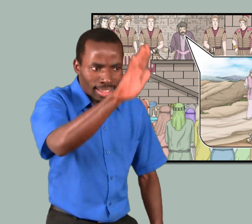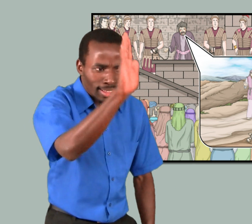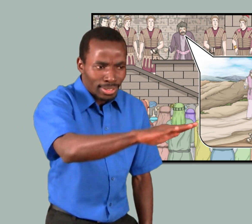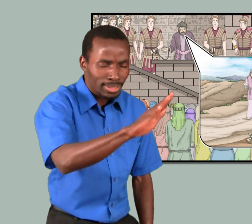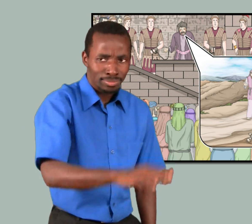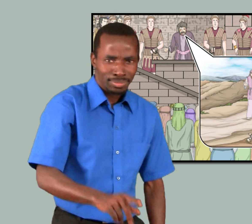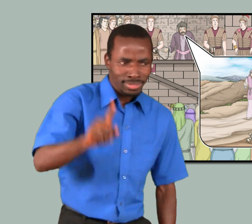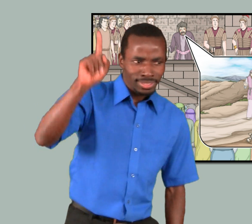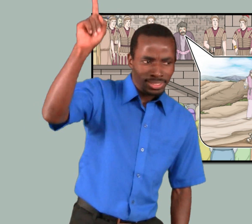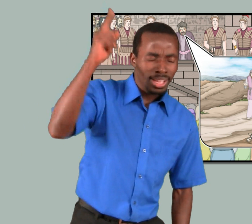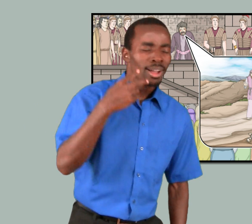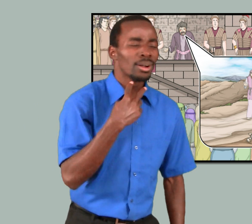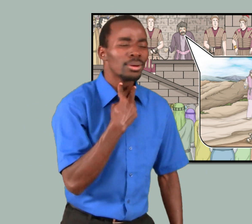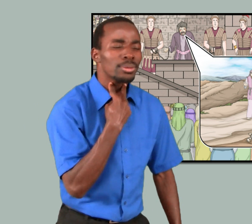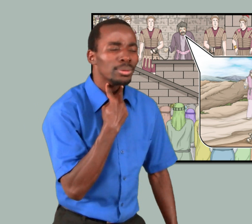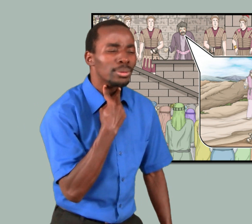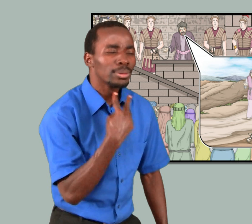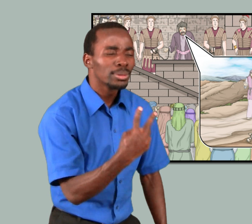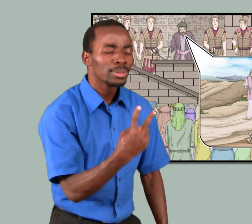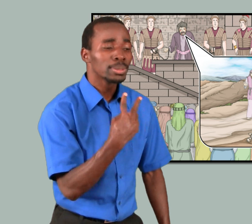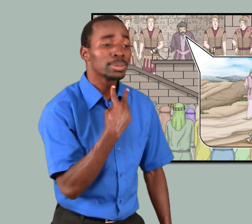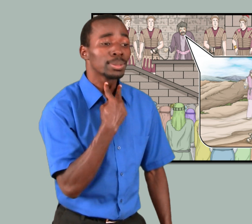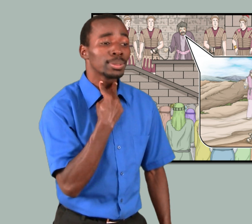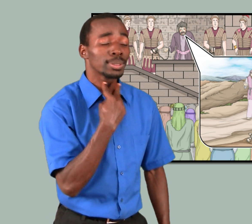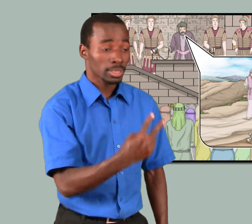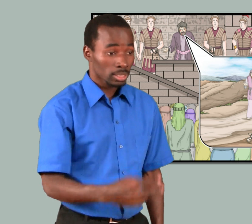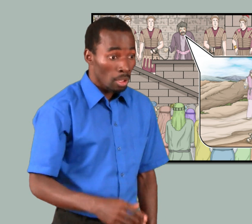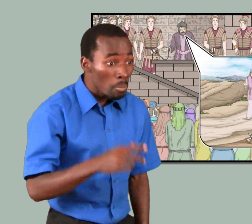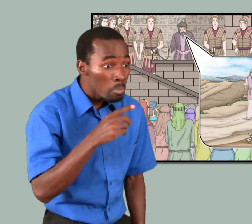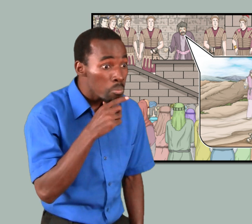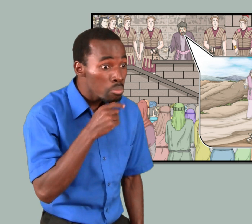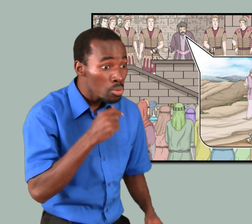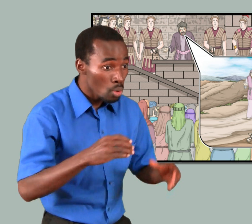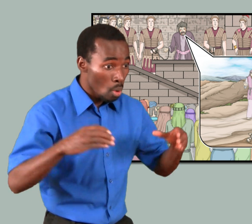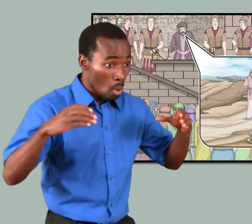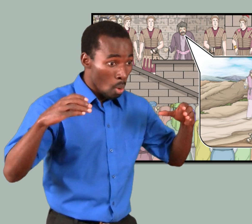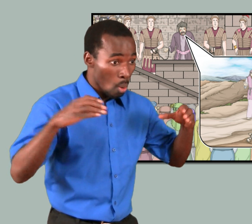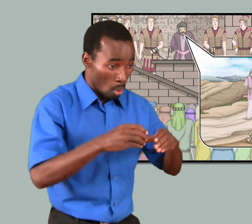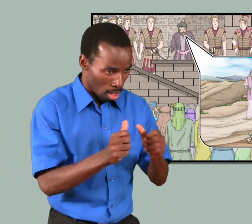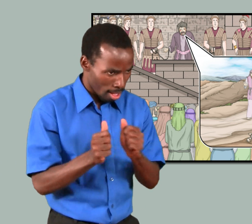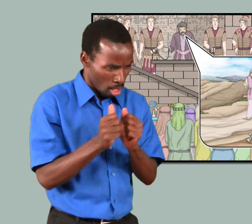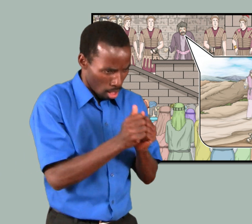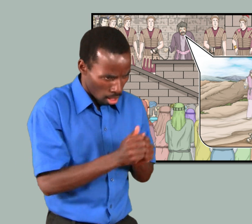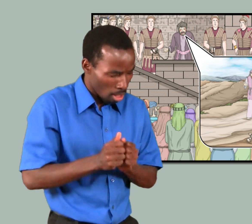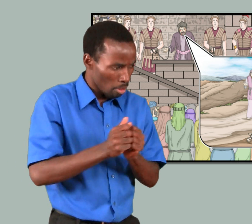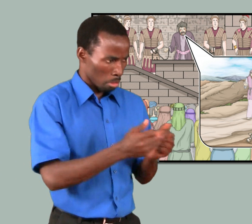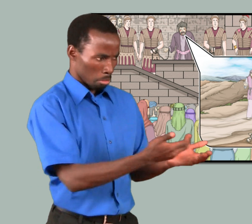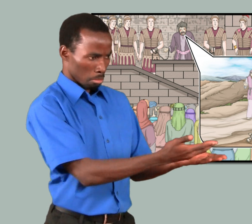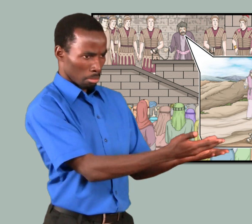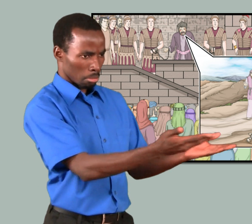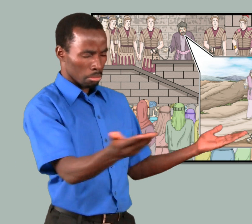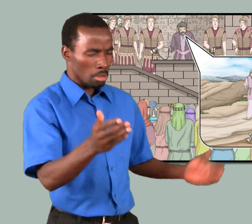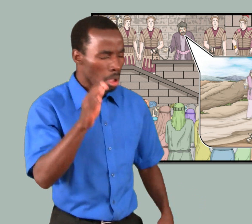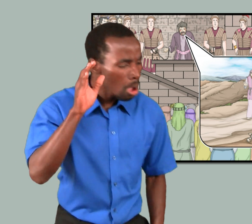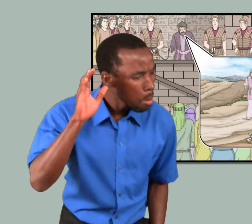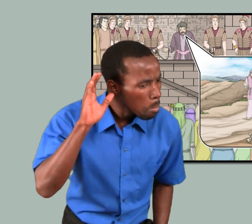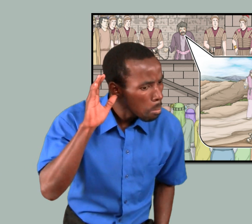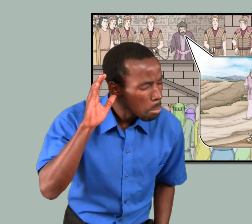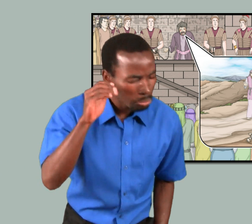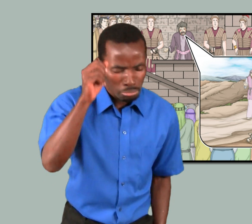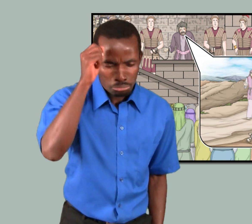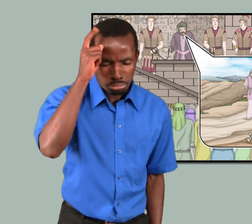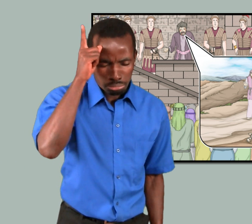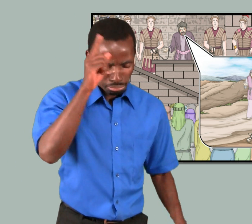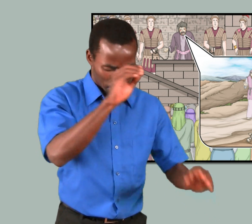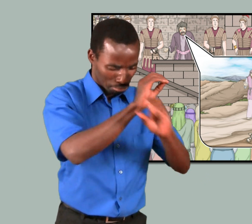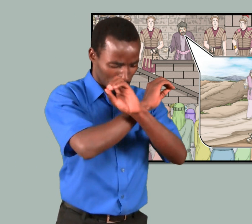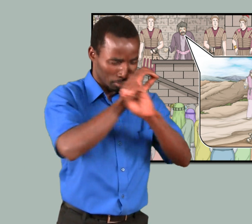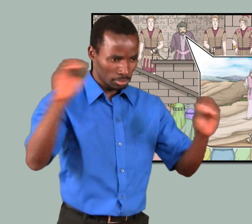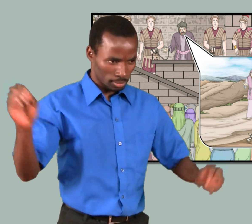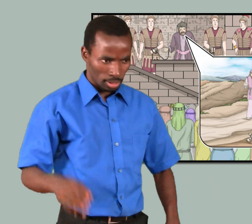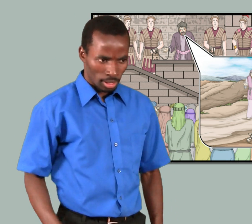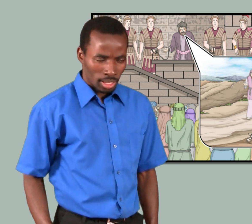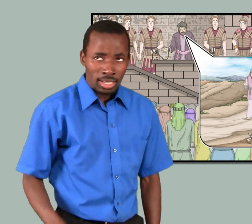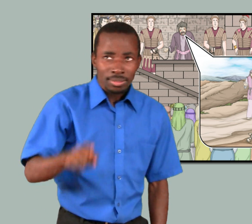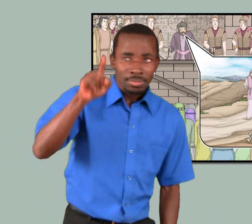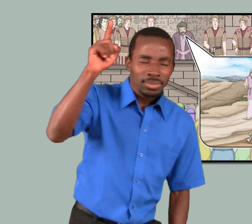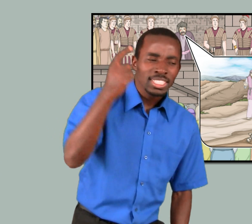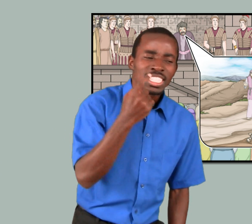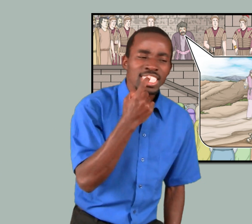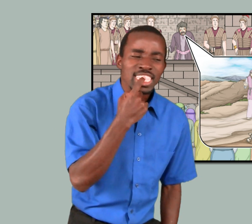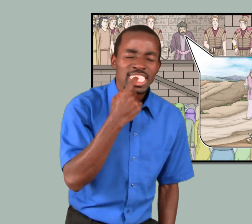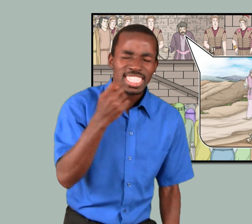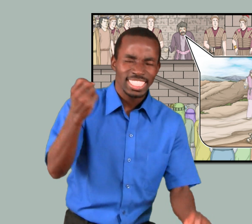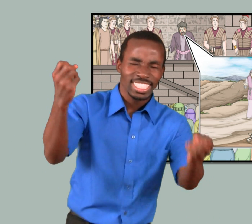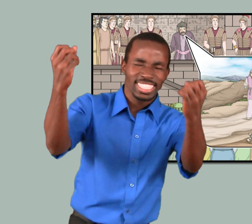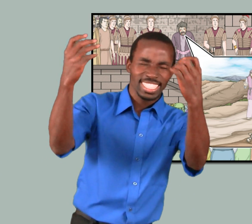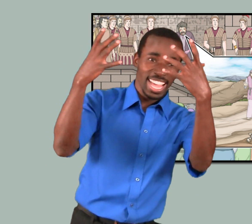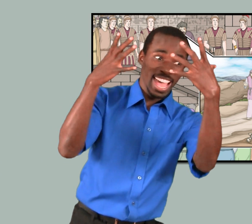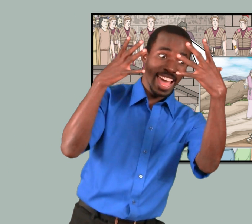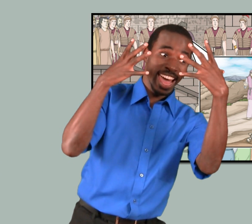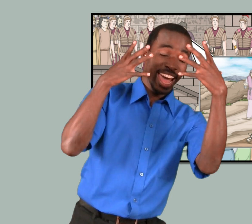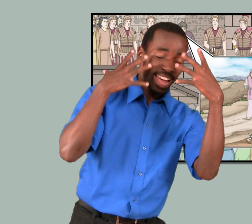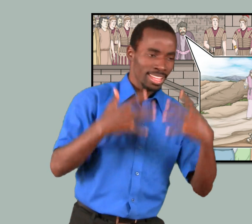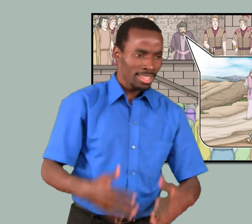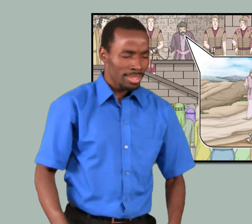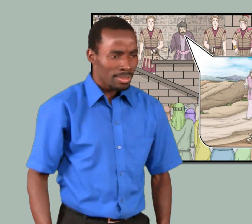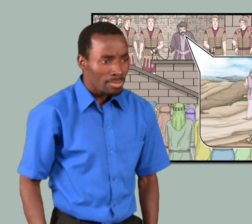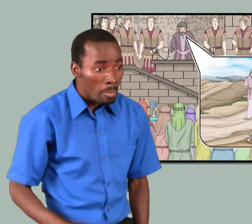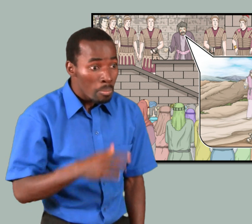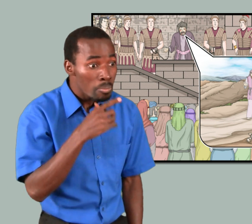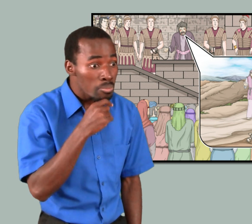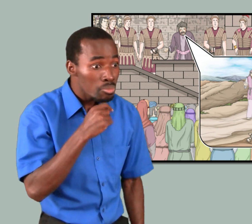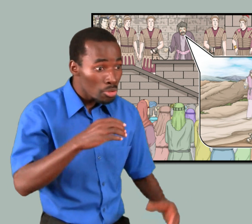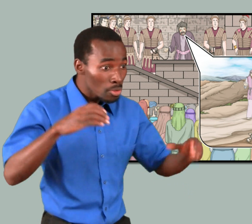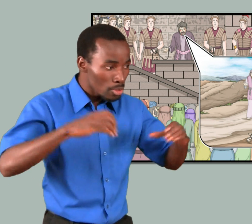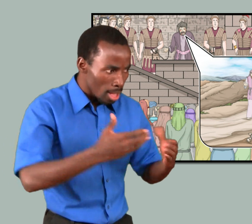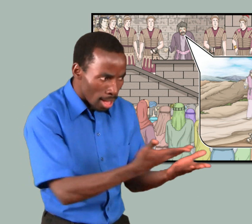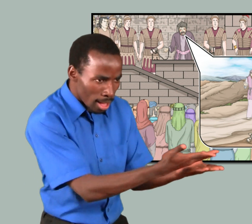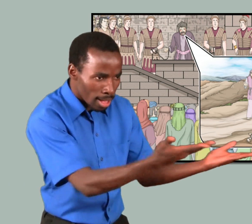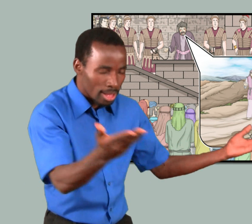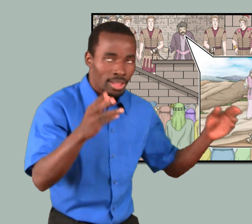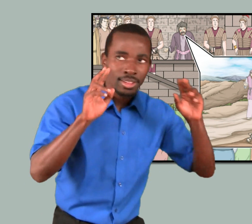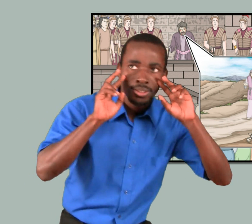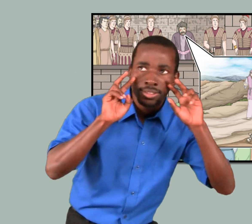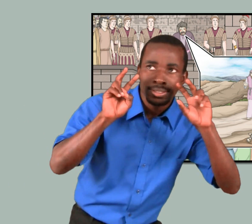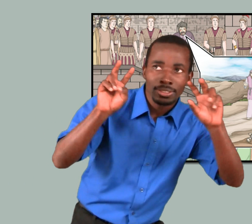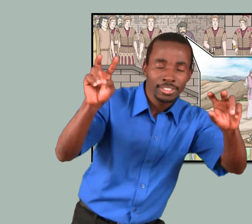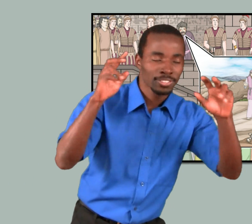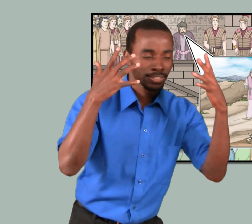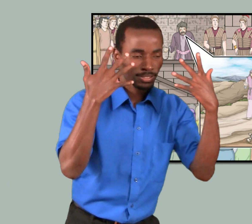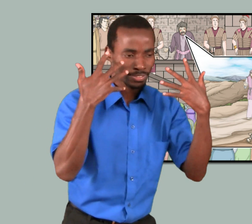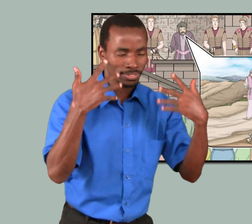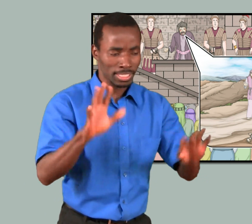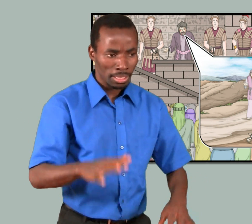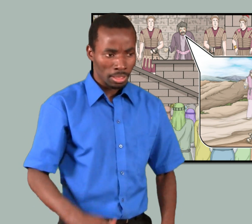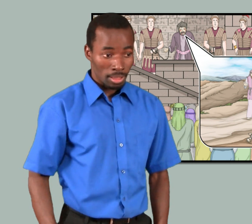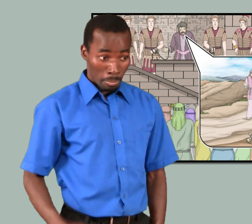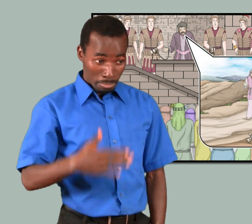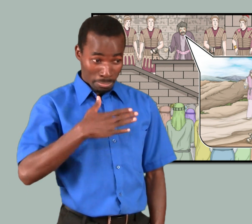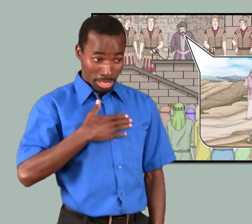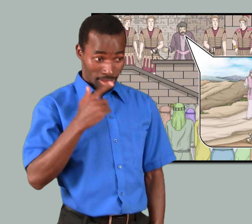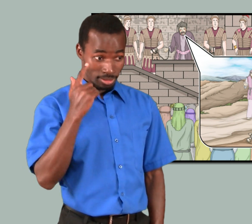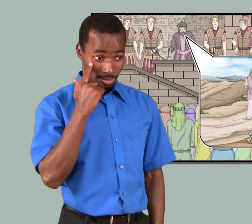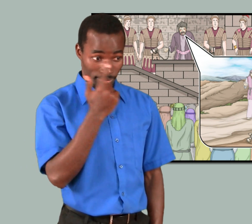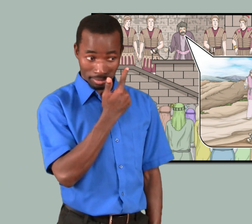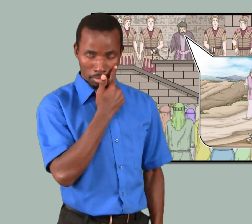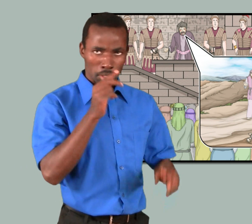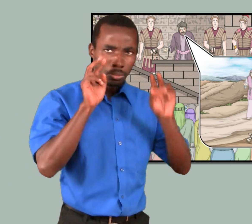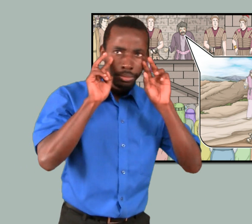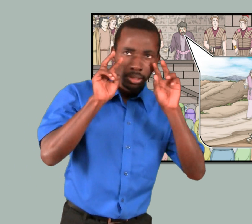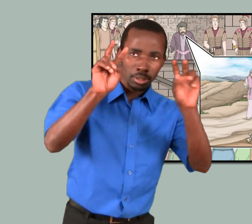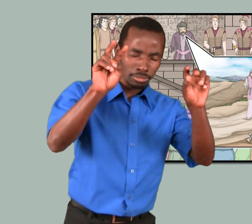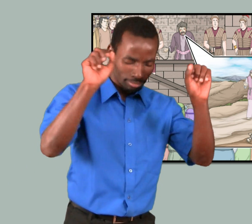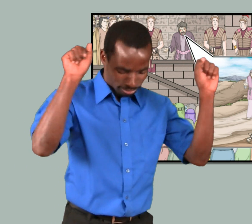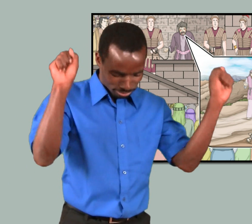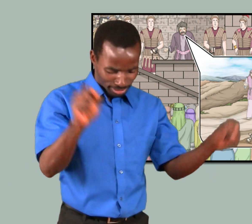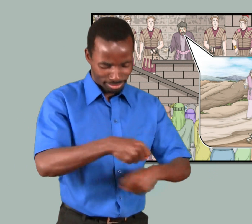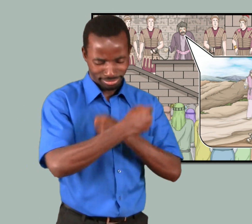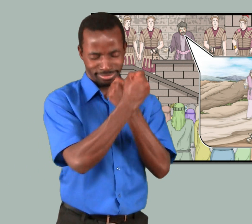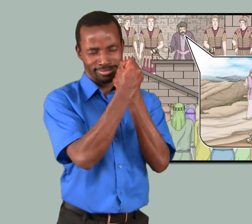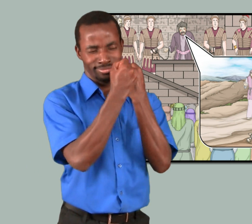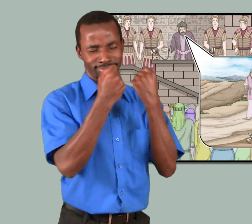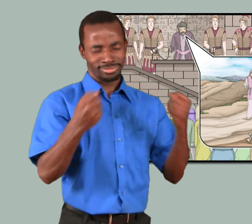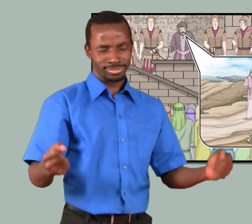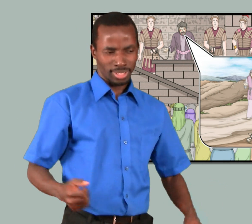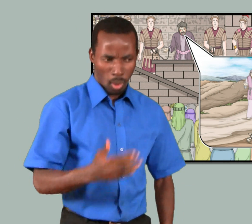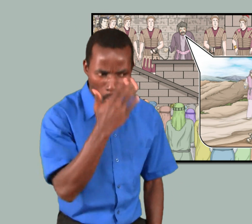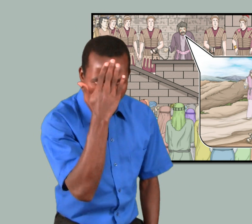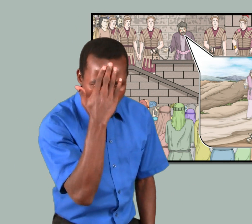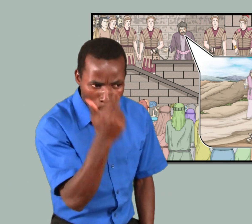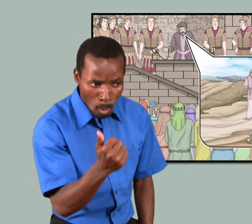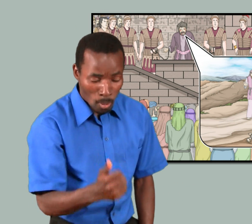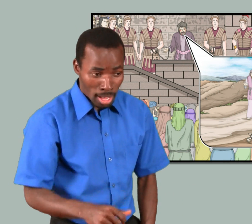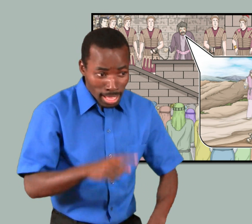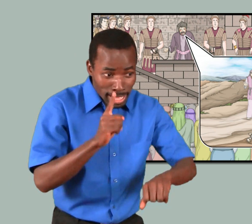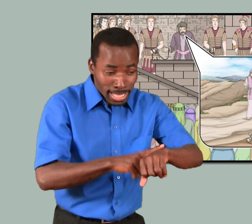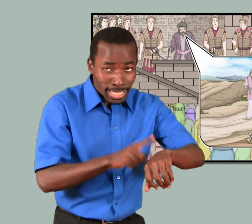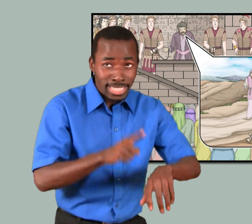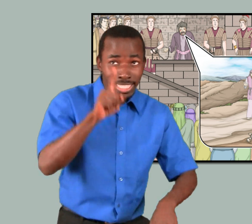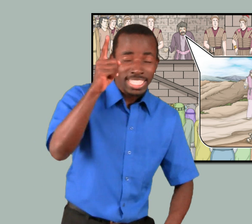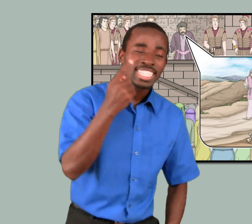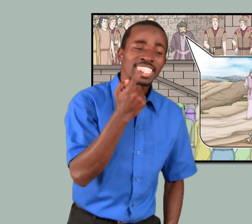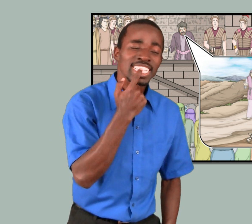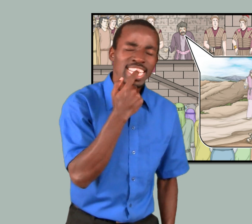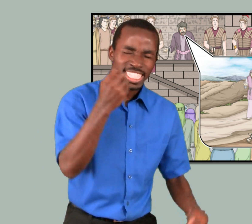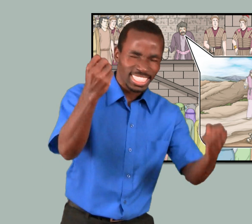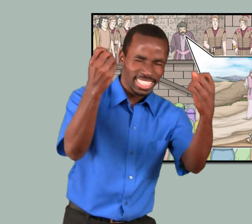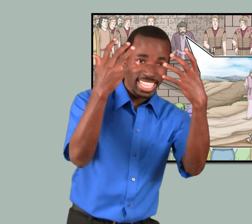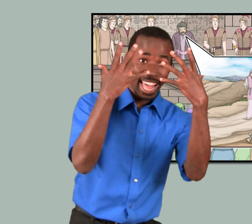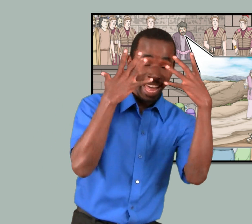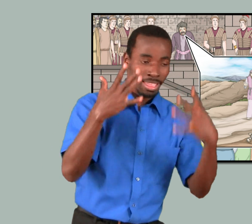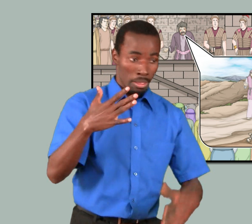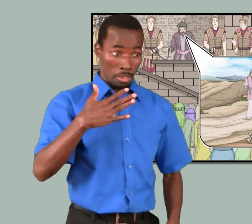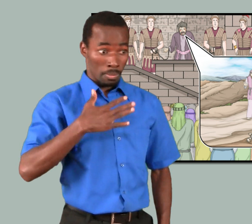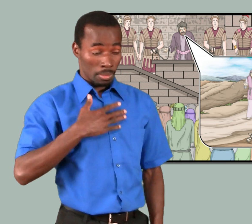Then I asked, ‘What should I do, Lord?’ ‘Get up and go into Damascus,’ He told me.